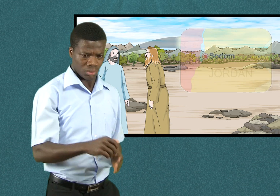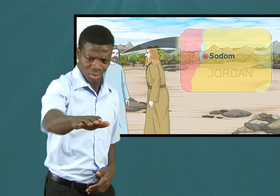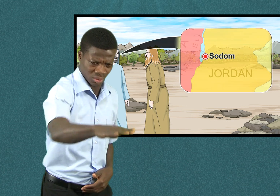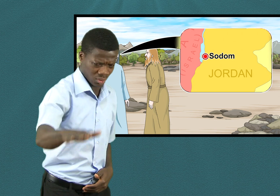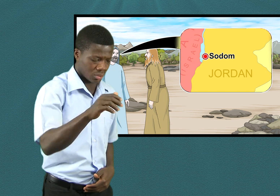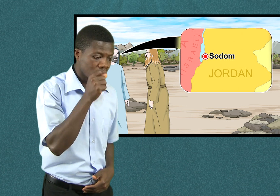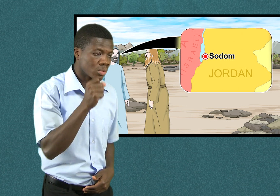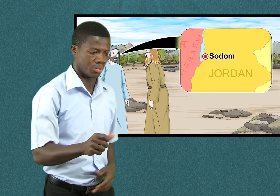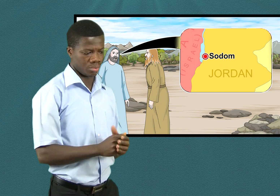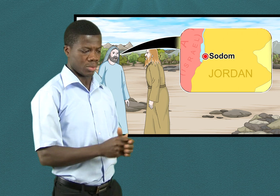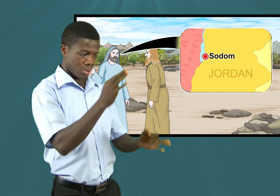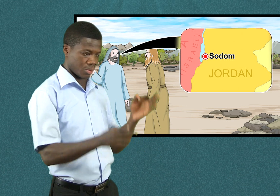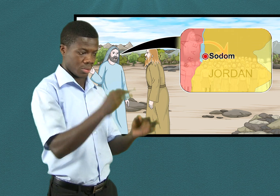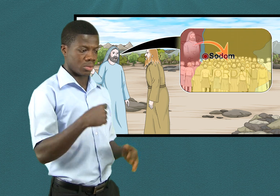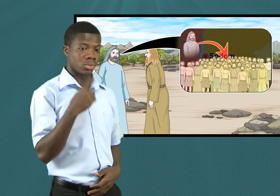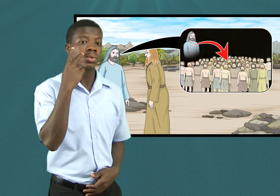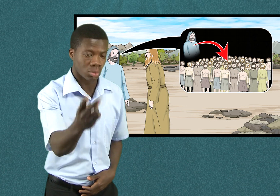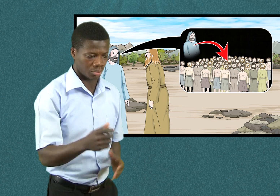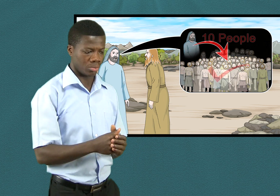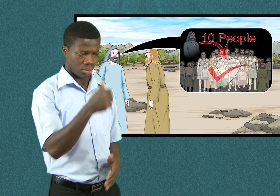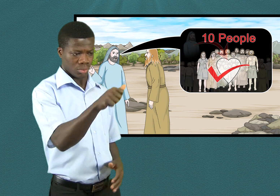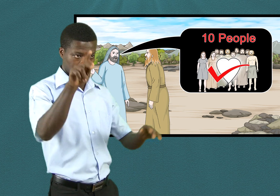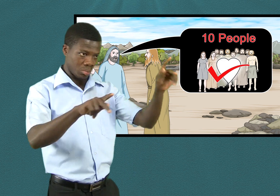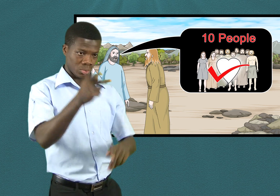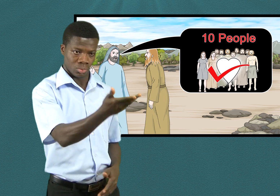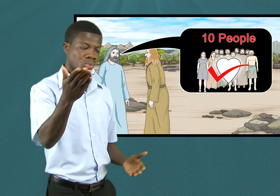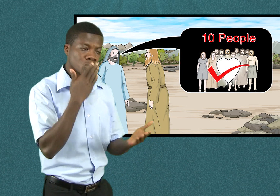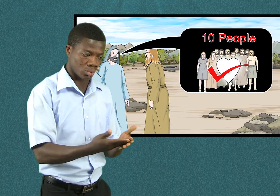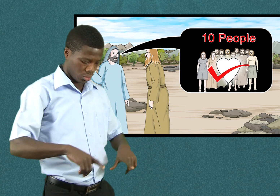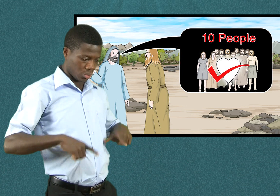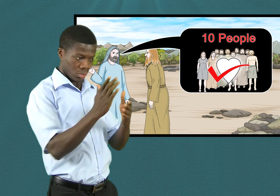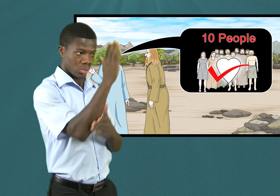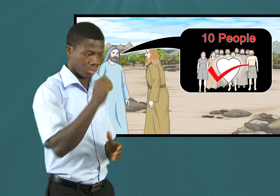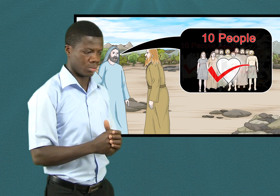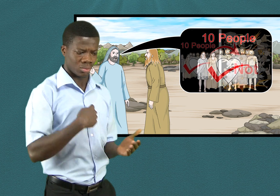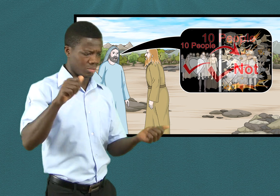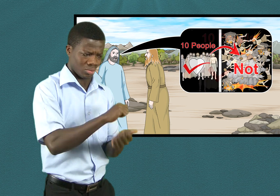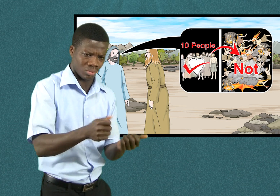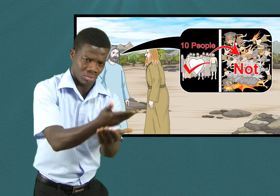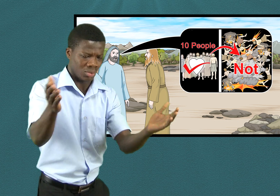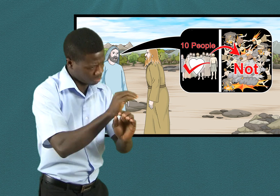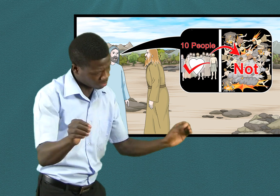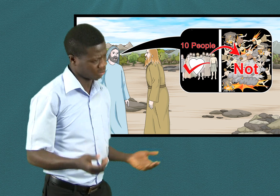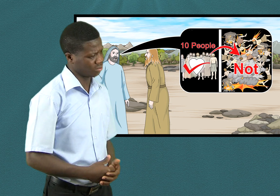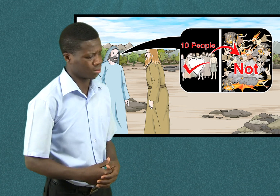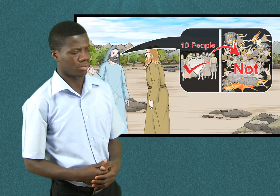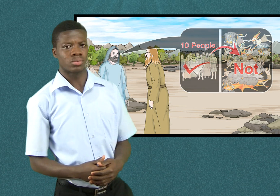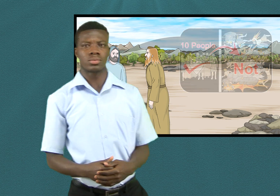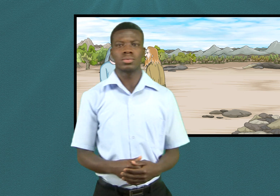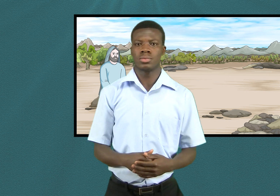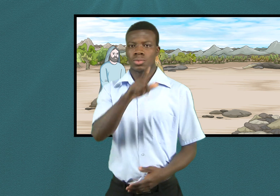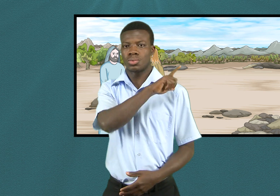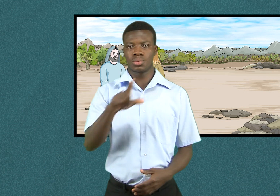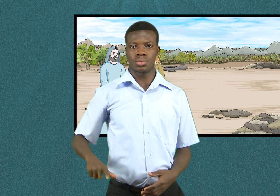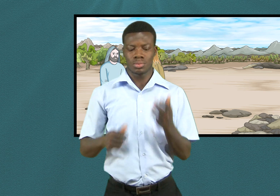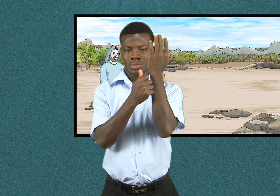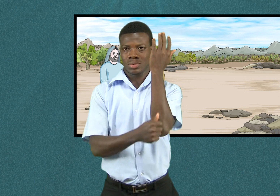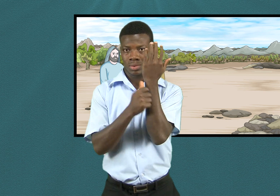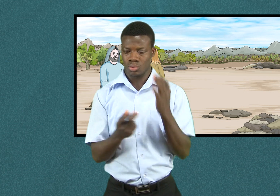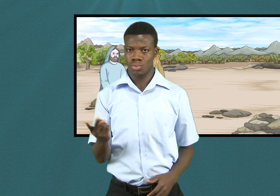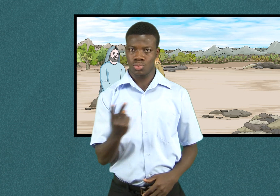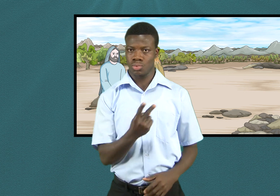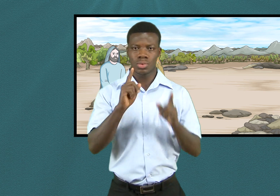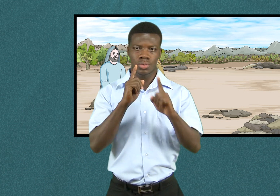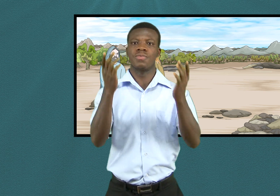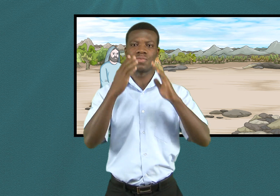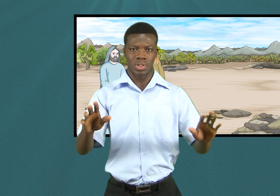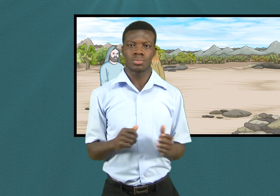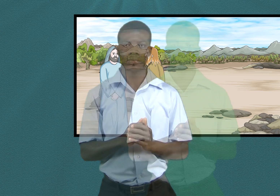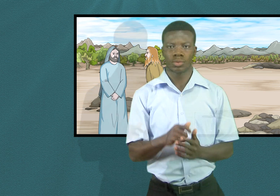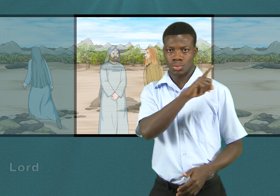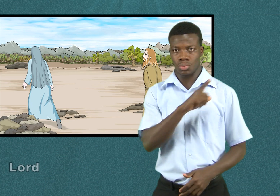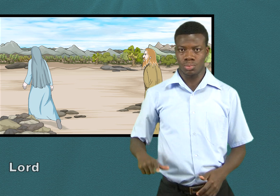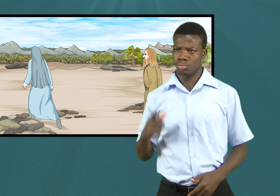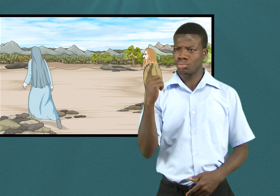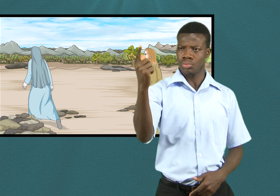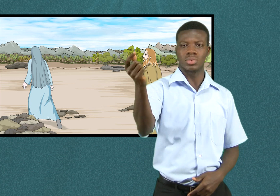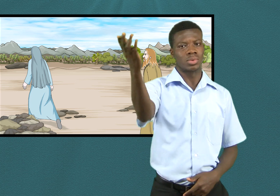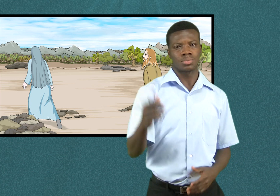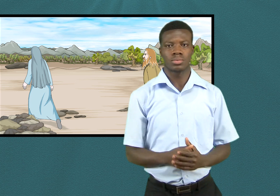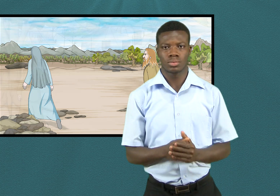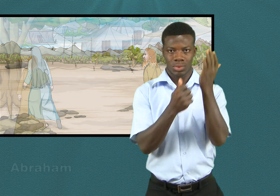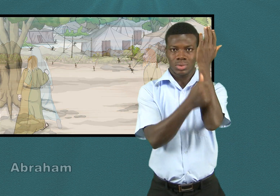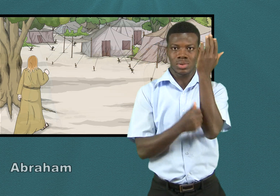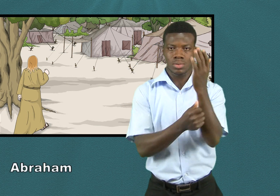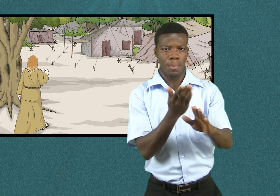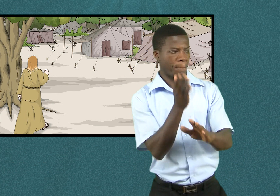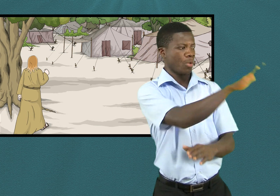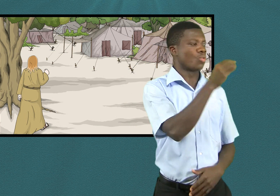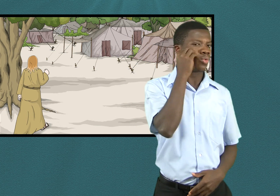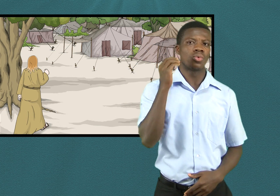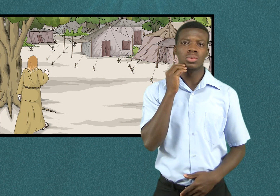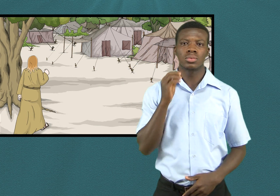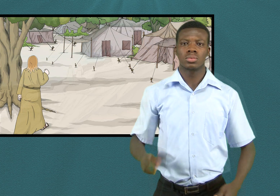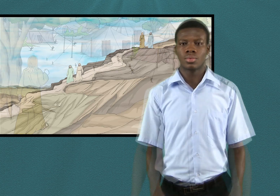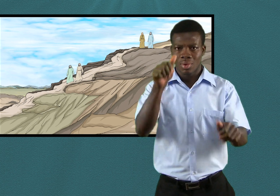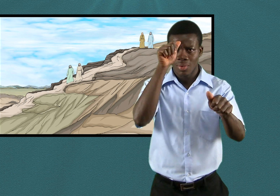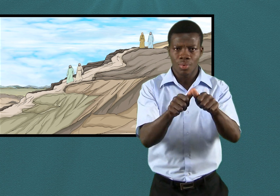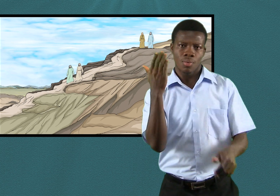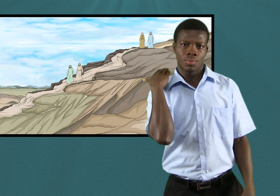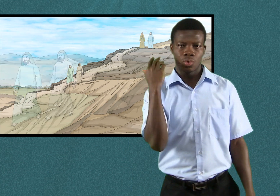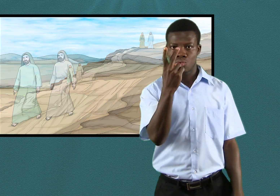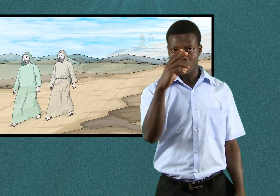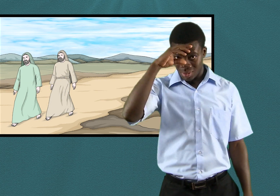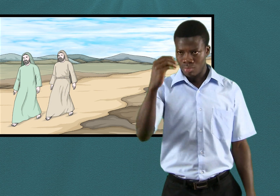And He answered, “On account of the ten, I will not destroy it.” When the LORD had finished speaking with Abraham, He departed, and Abraham returned home.